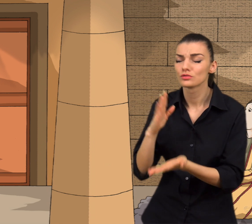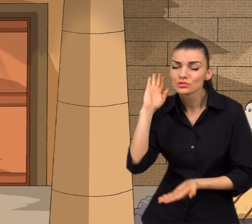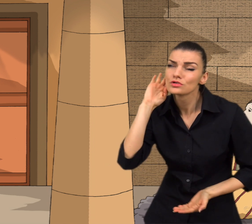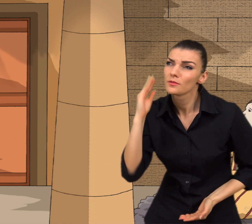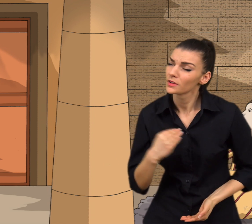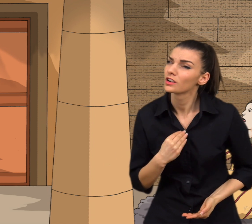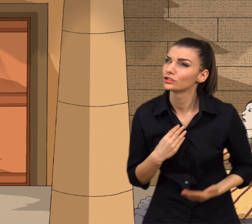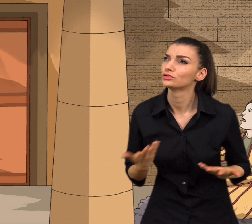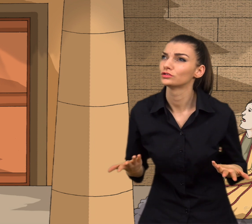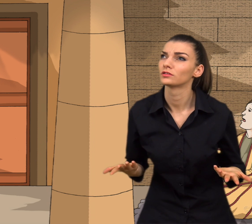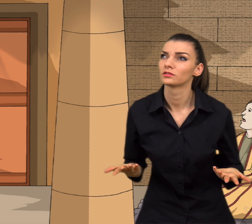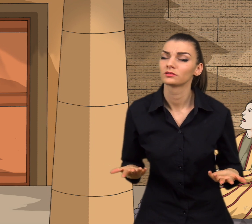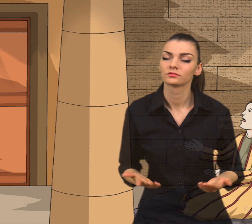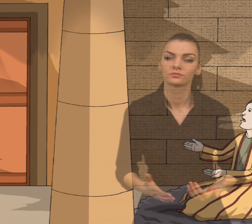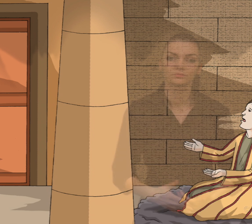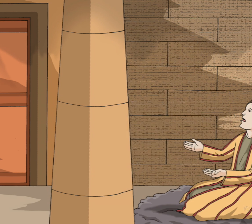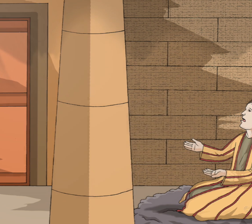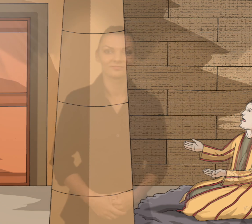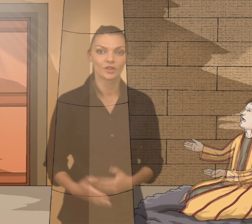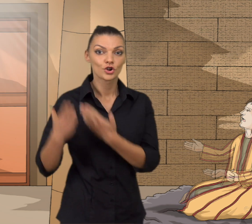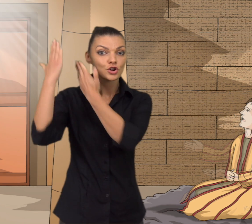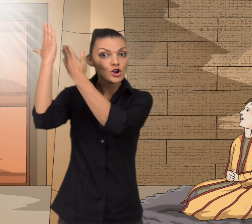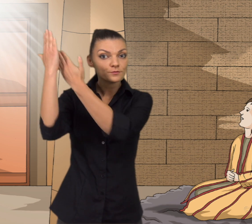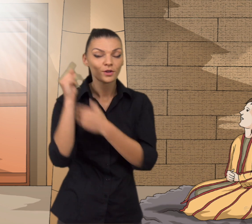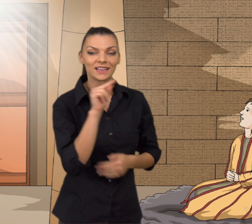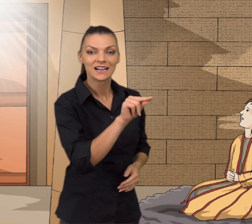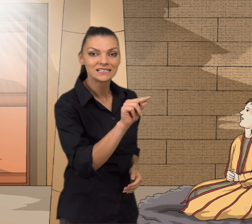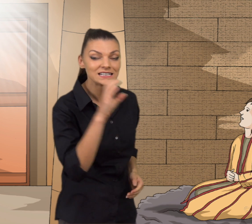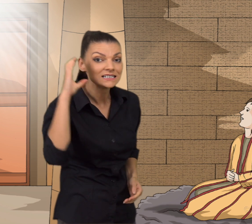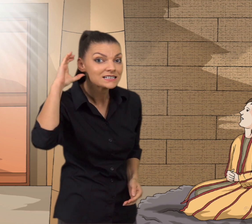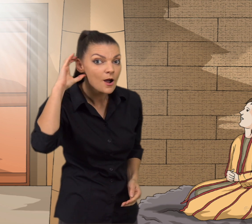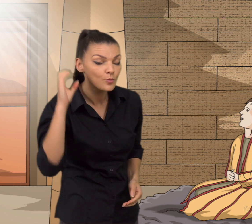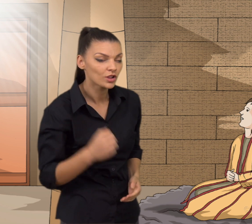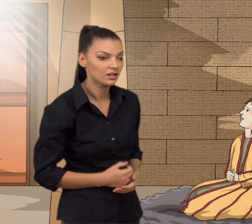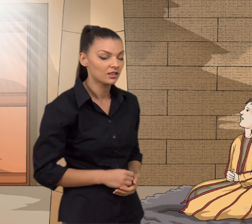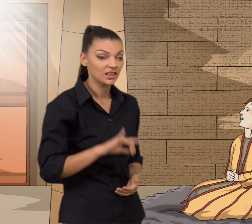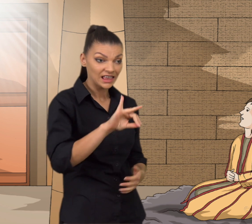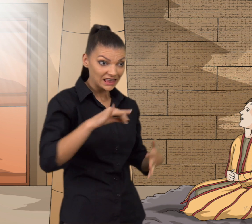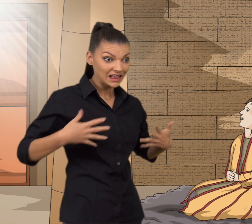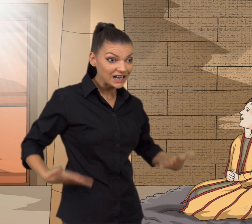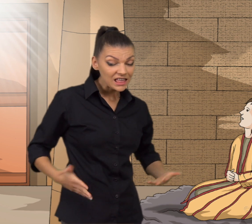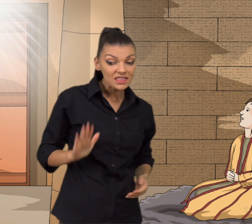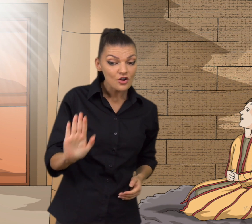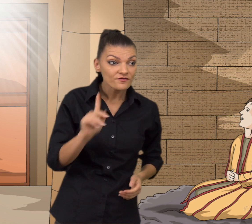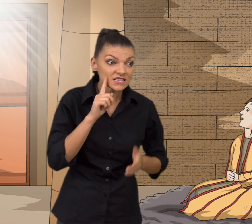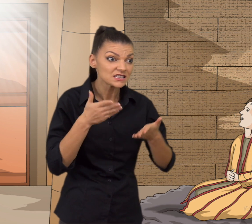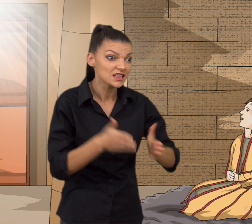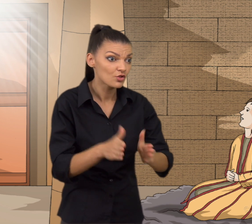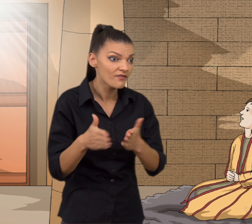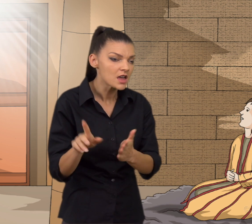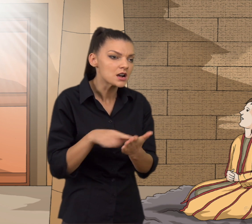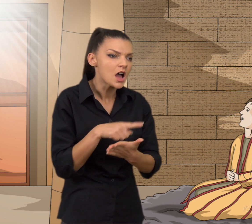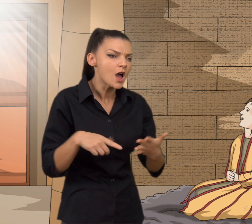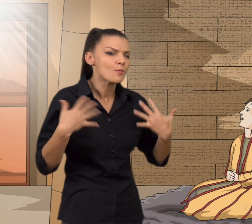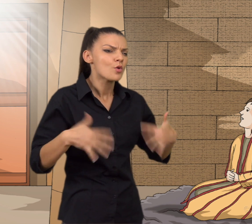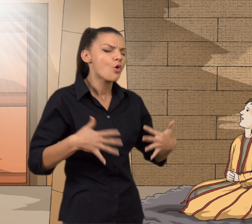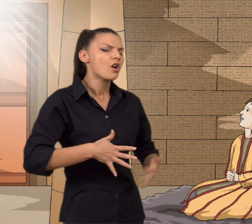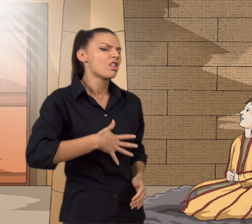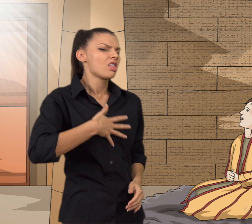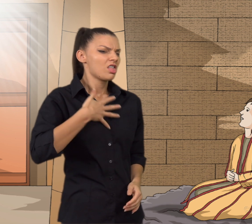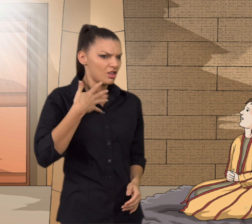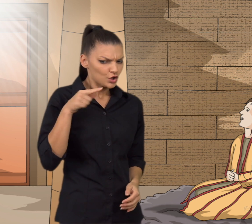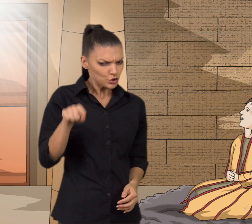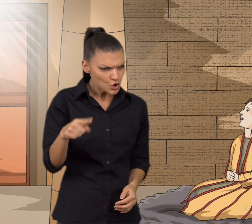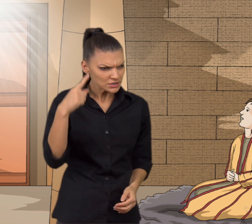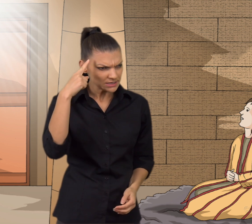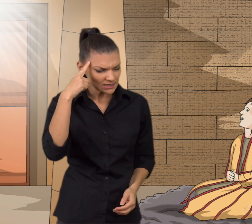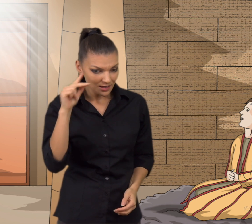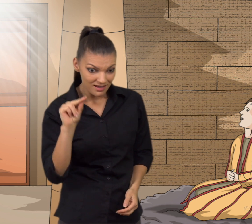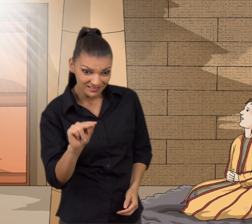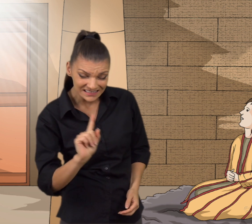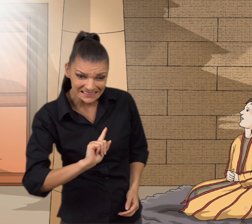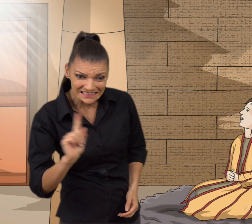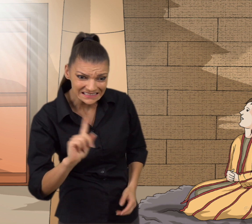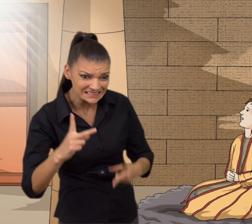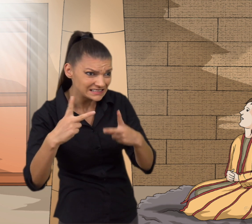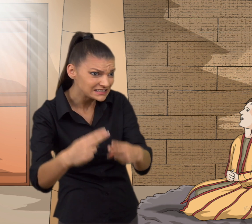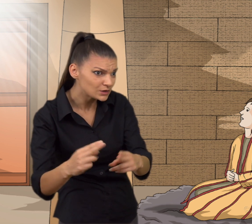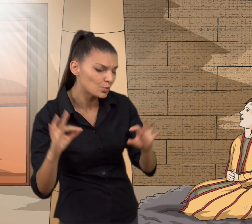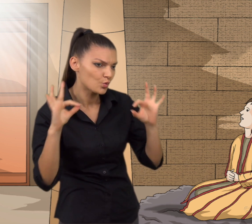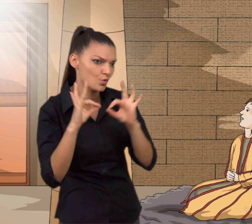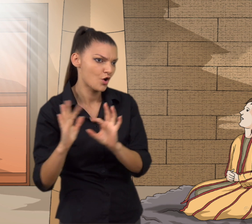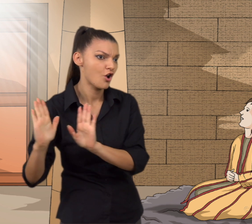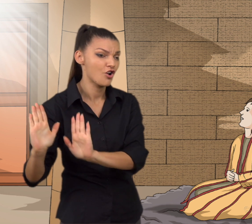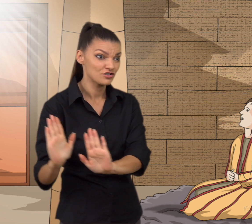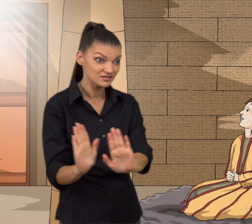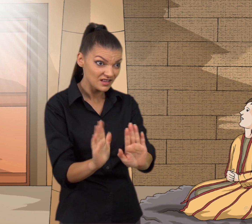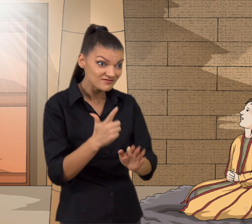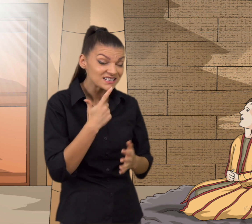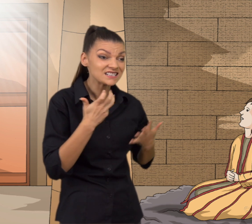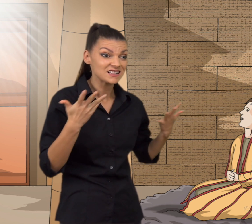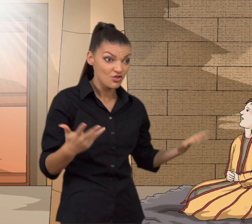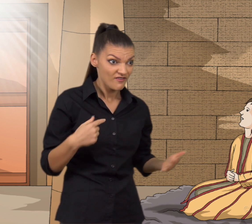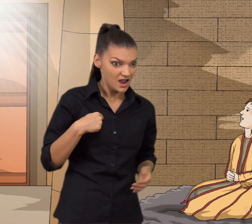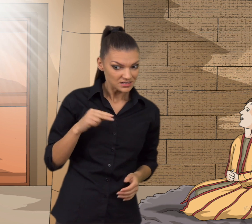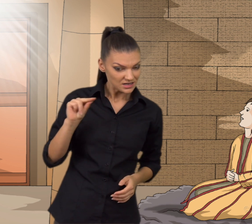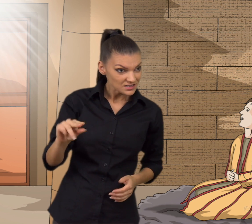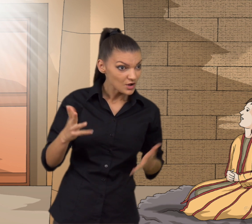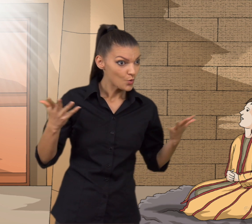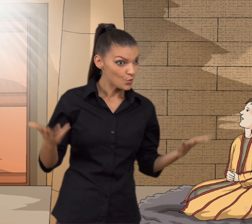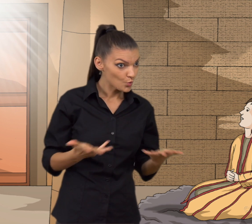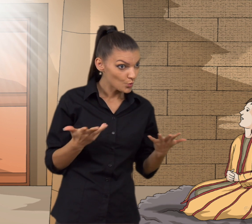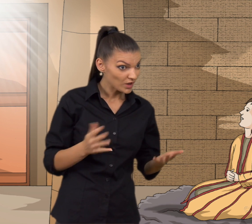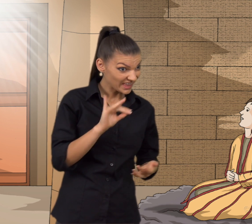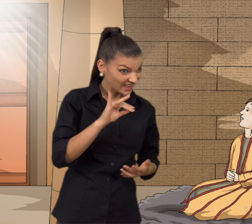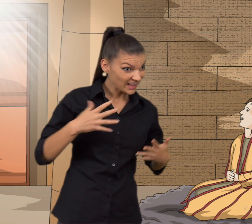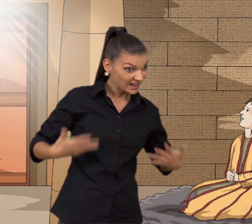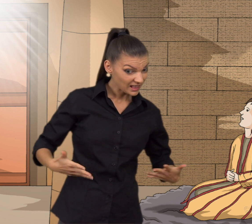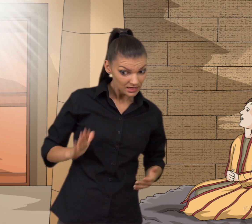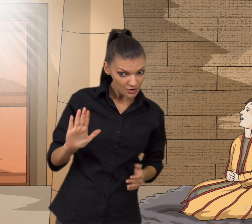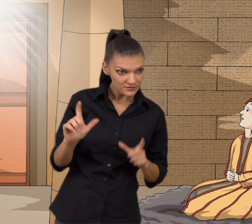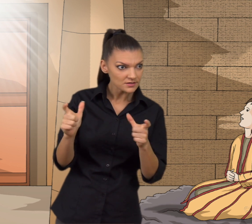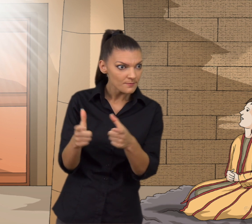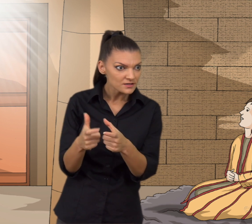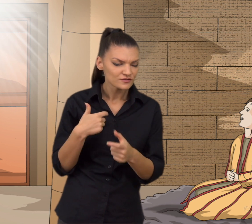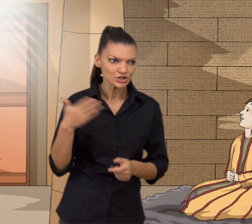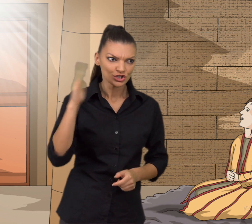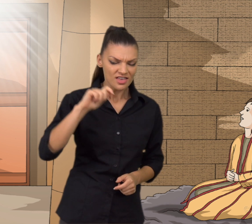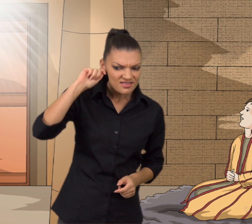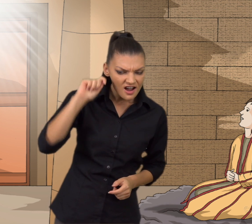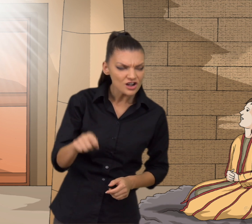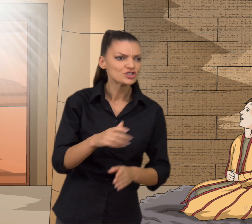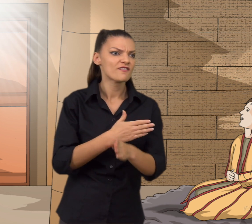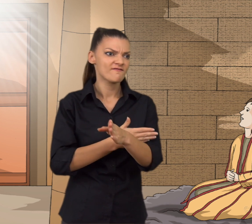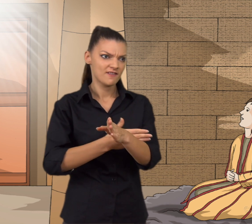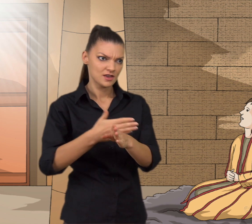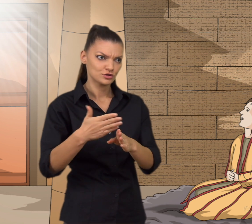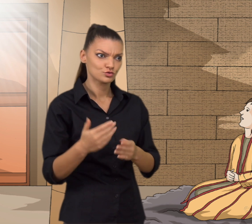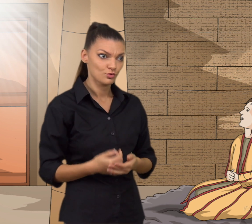Then the LORD said to Samuel, “I am about to do something in Israel at which the ears of all who hear it will tingle.